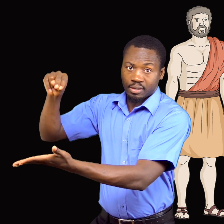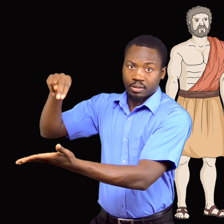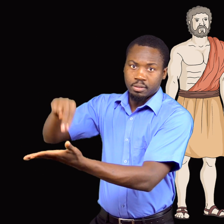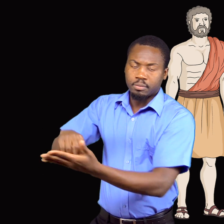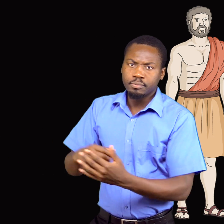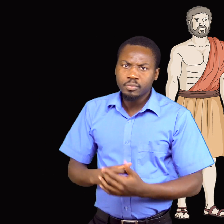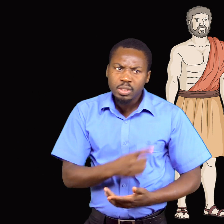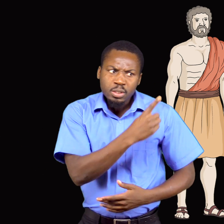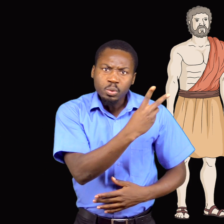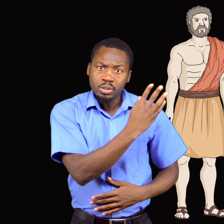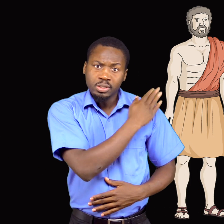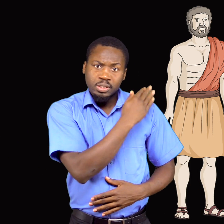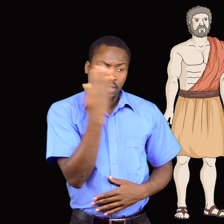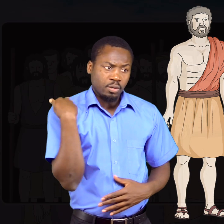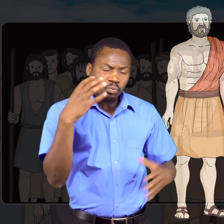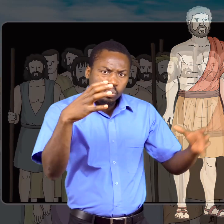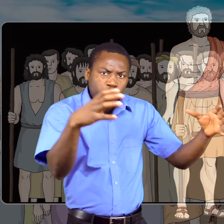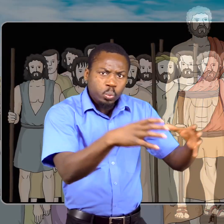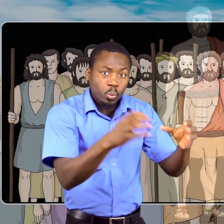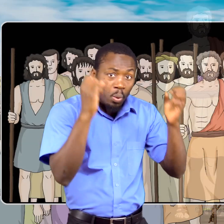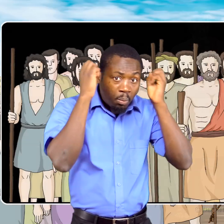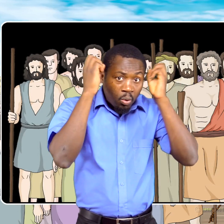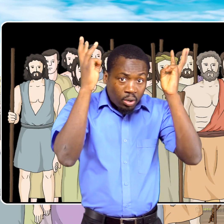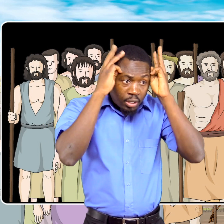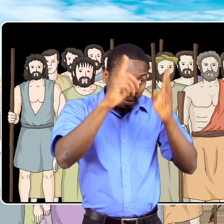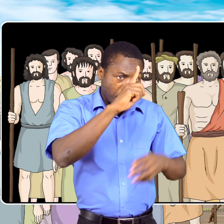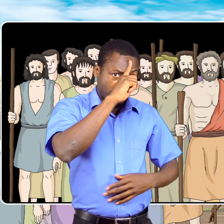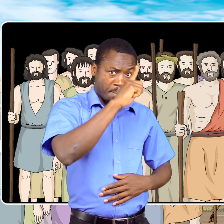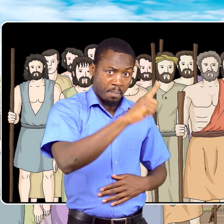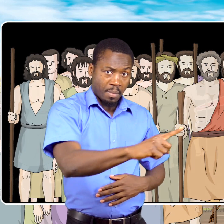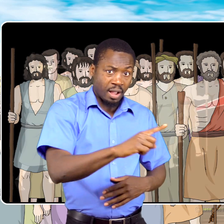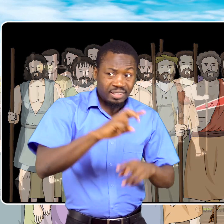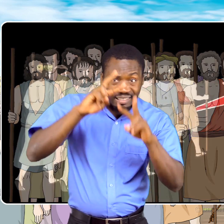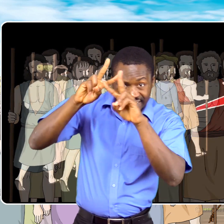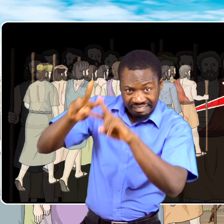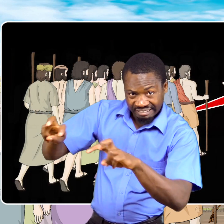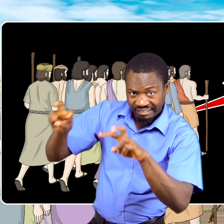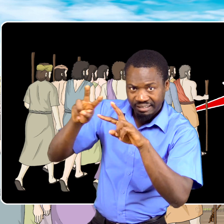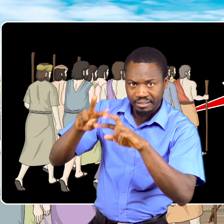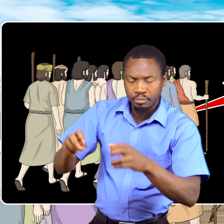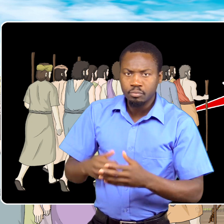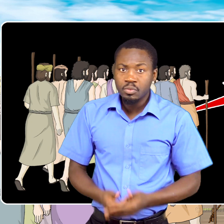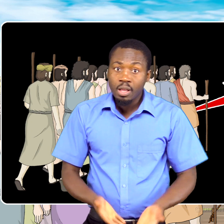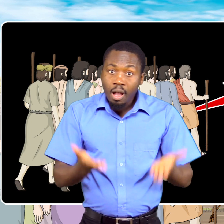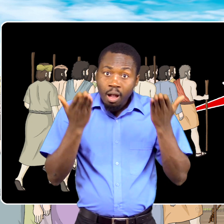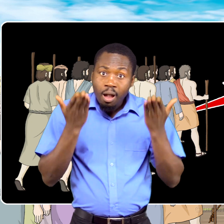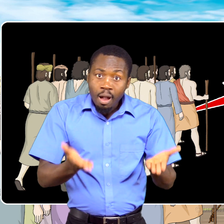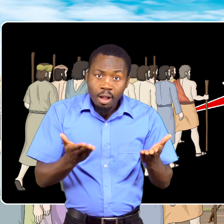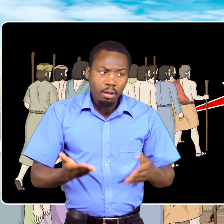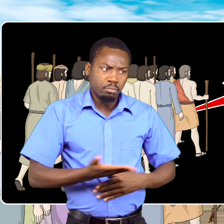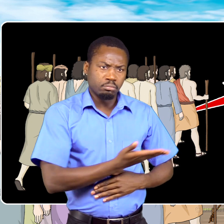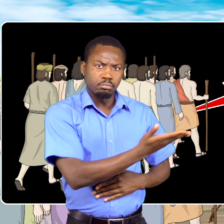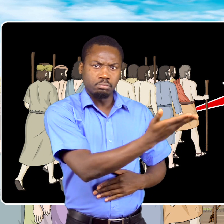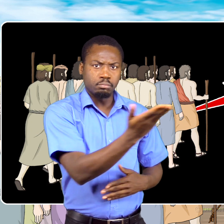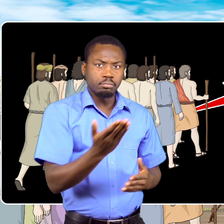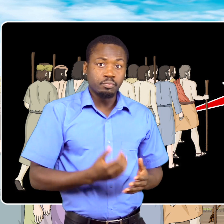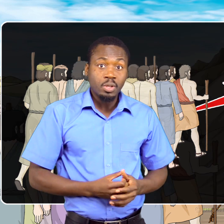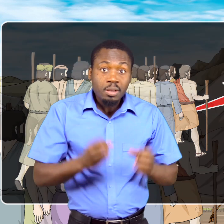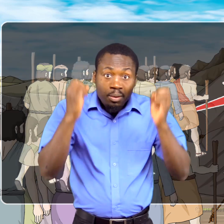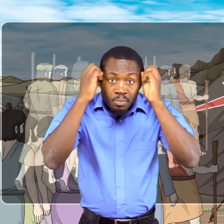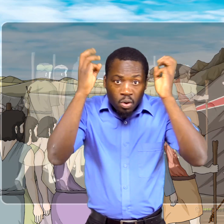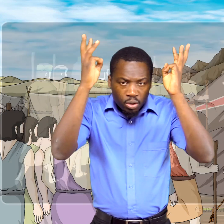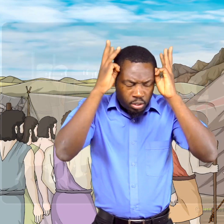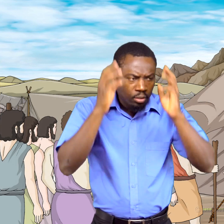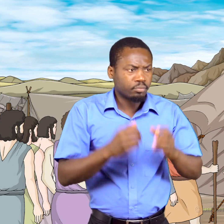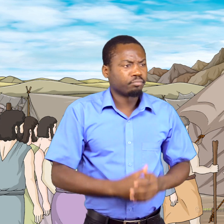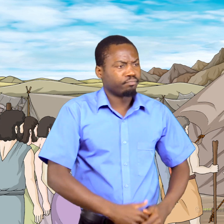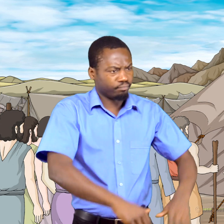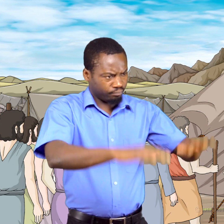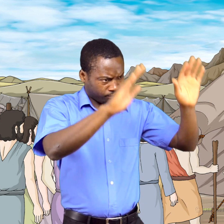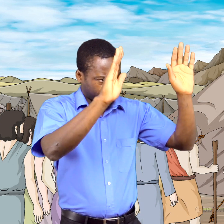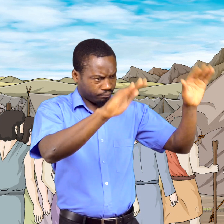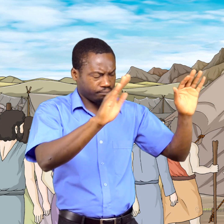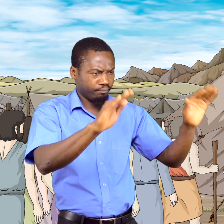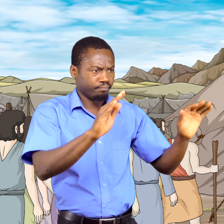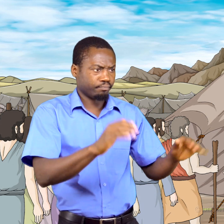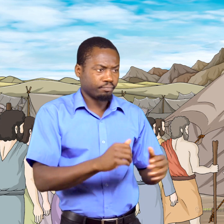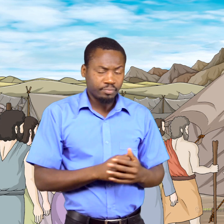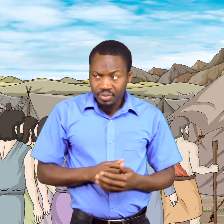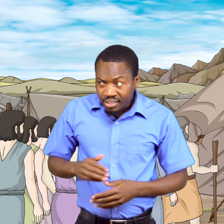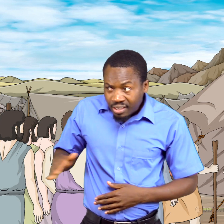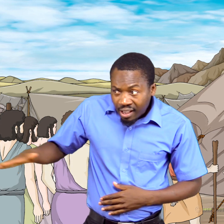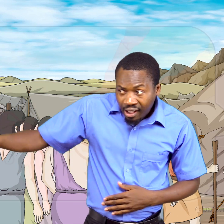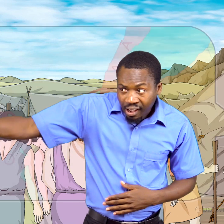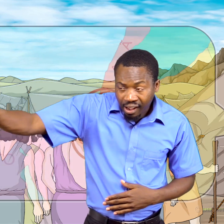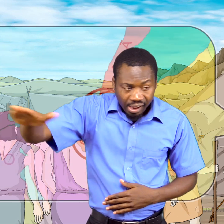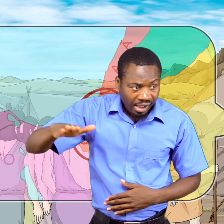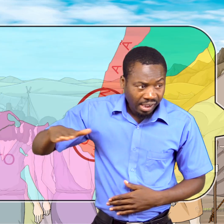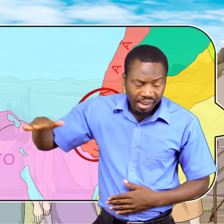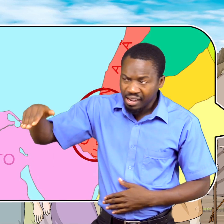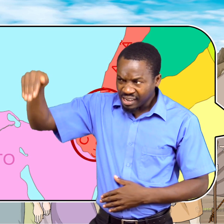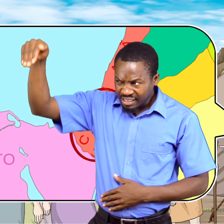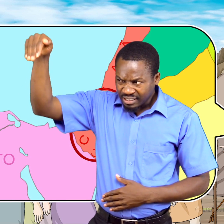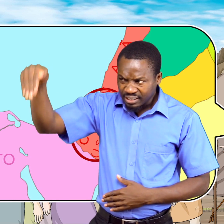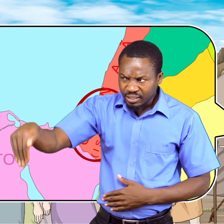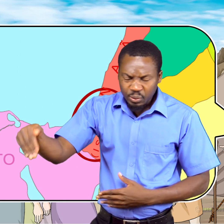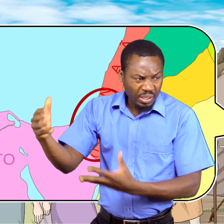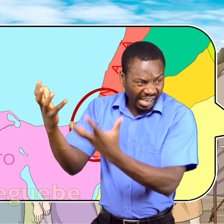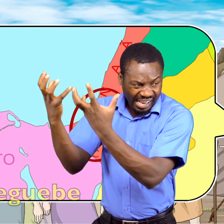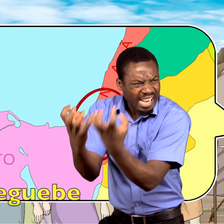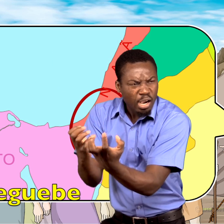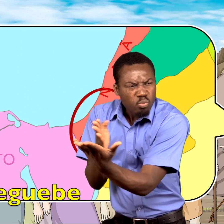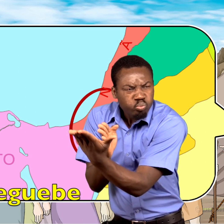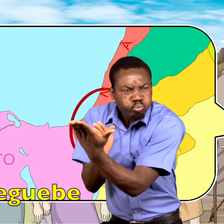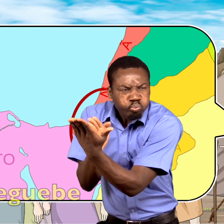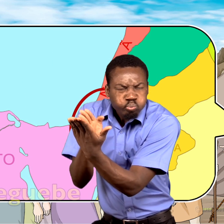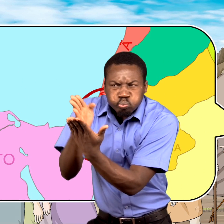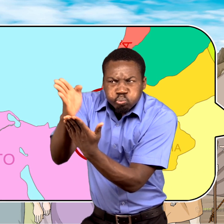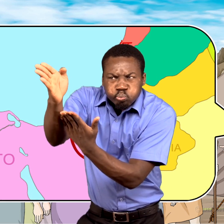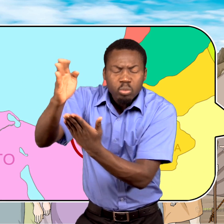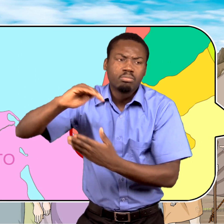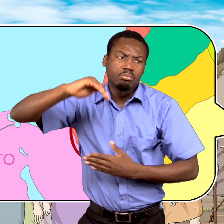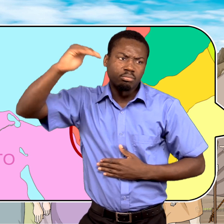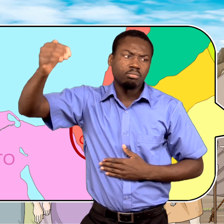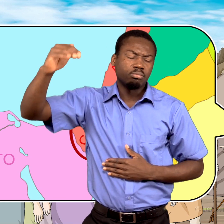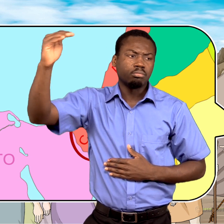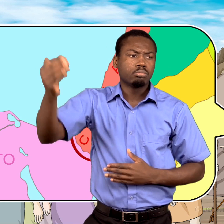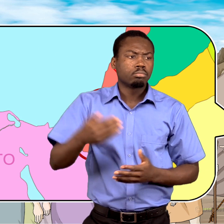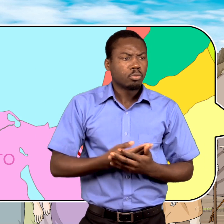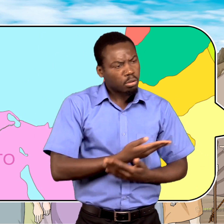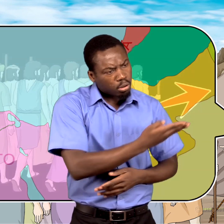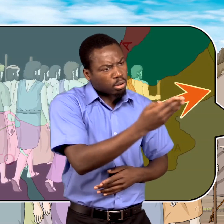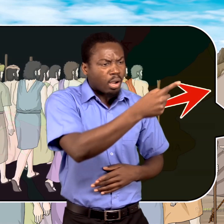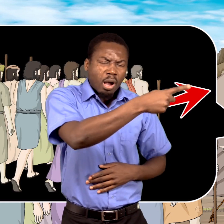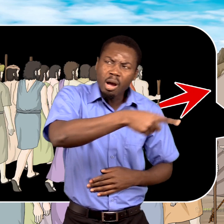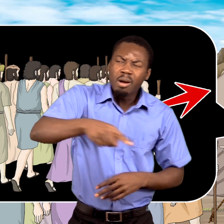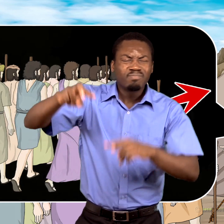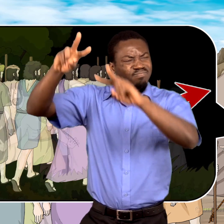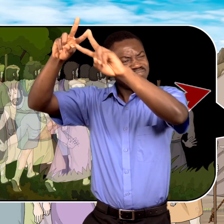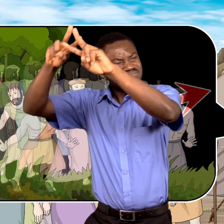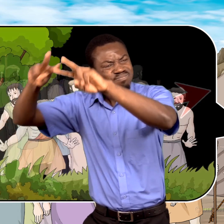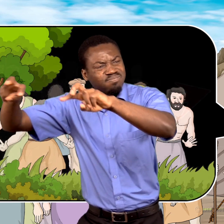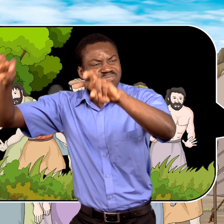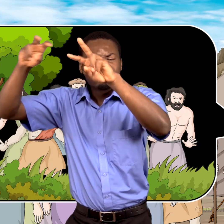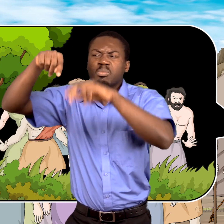When Moses sent them to spy out the land of Canaan, he told them, “Go up through the Negev and into the hill country.